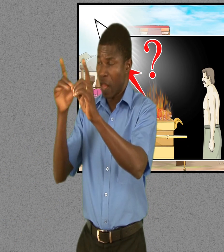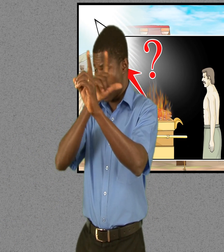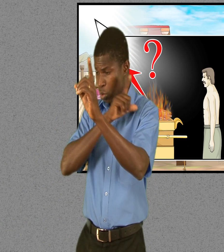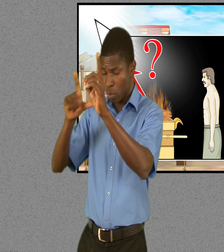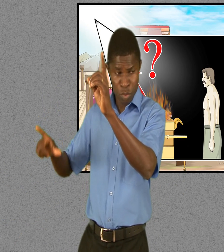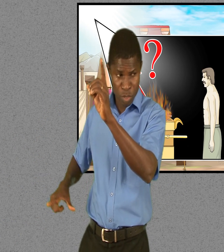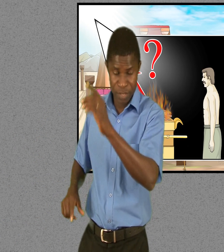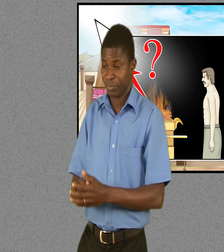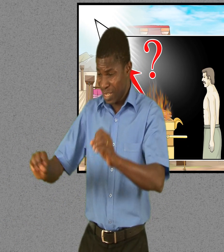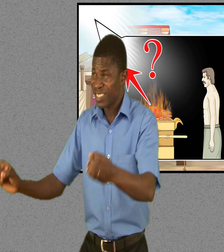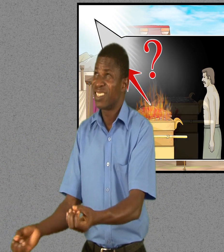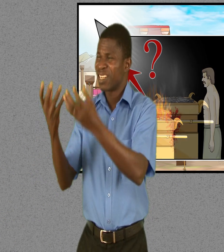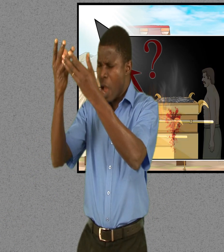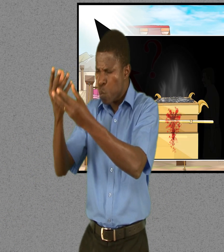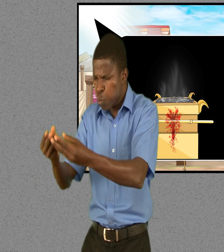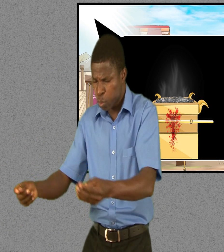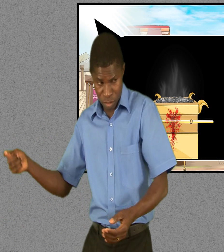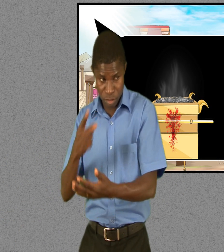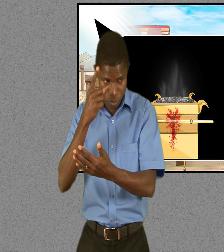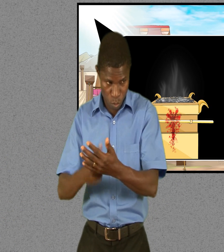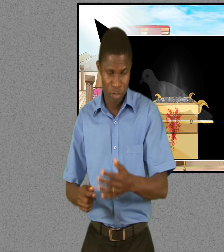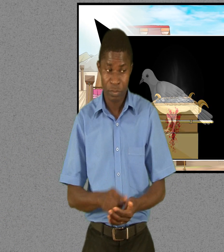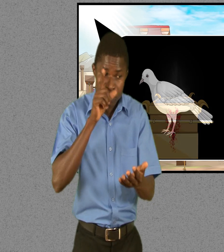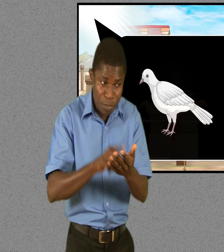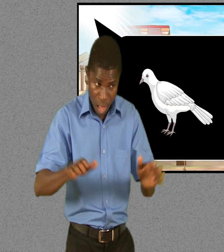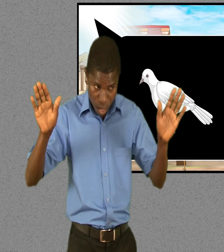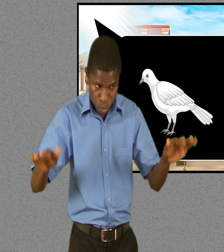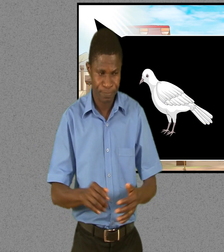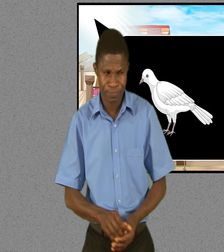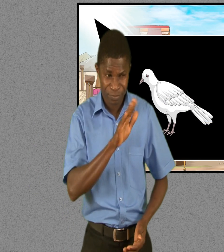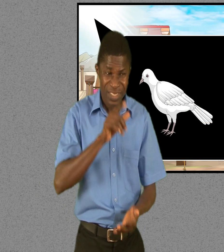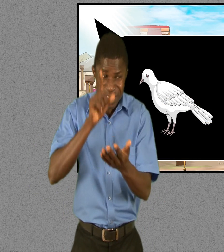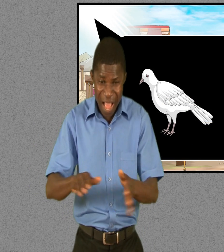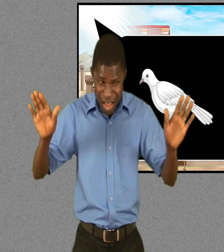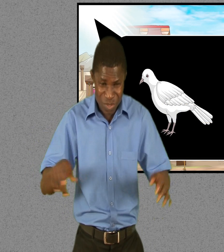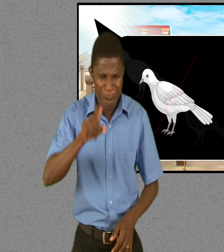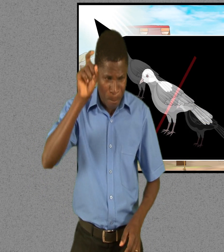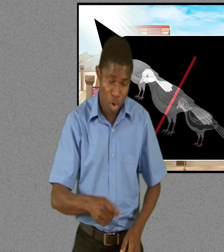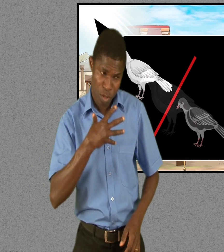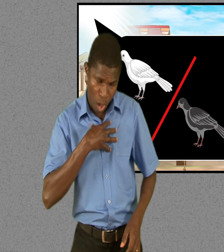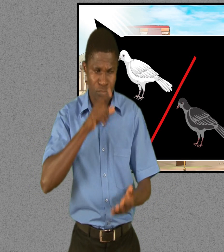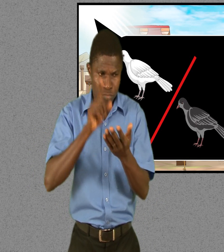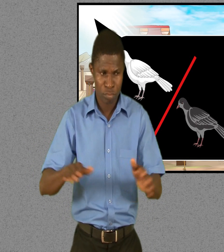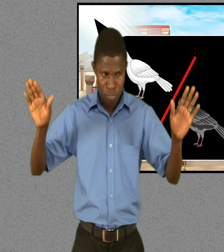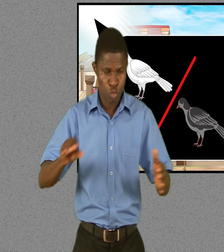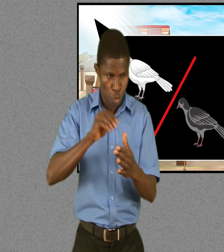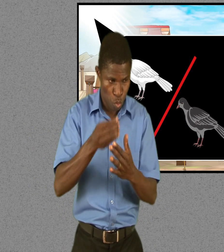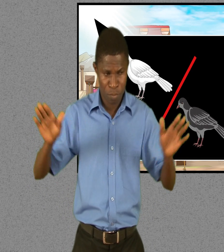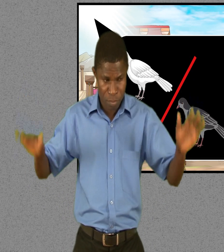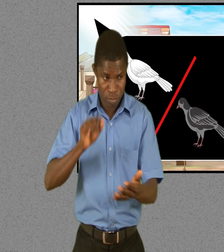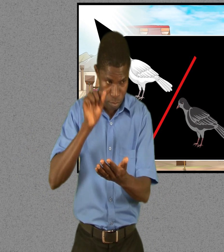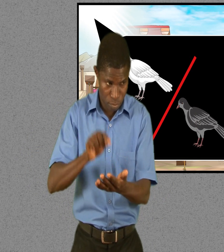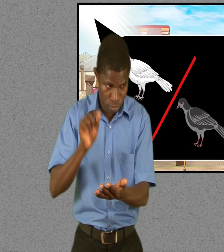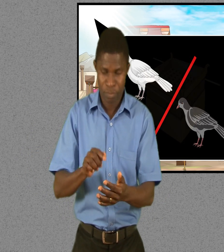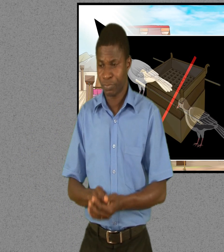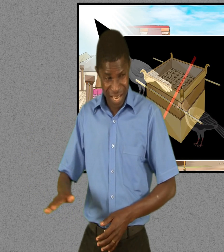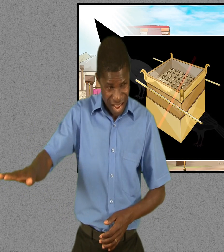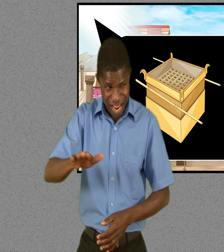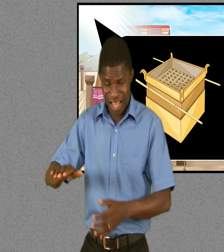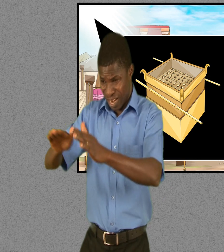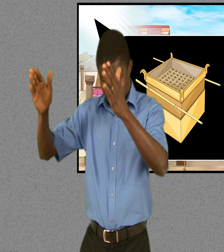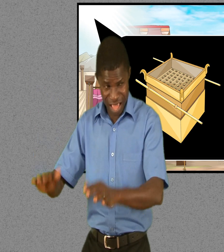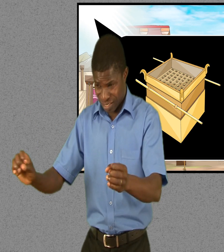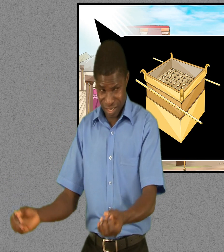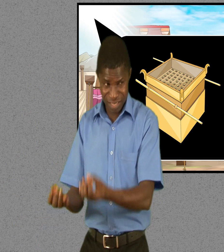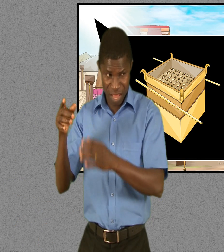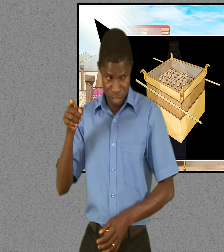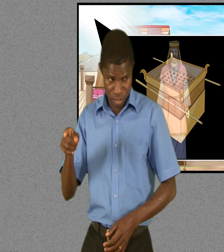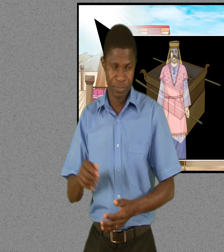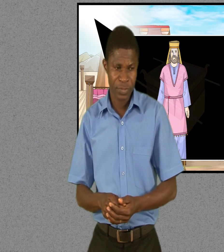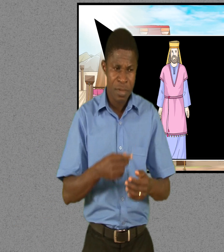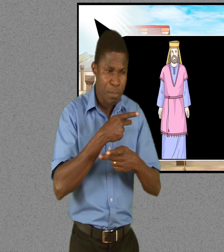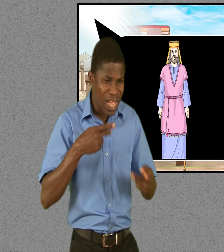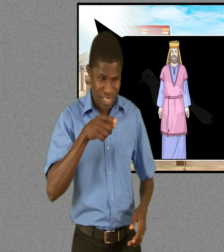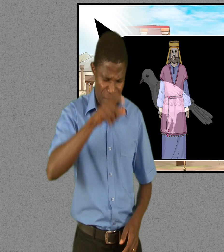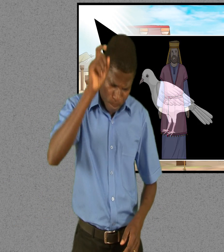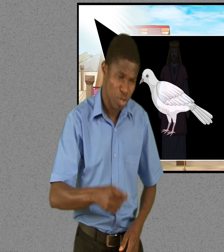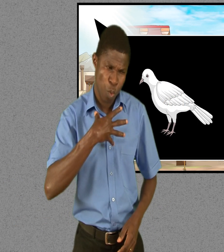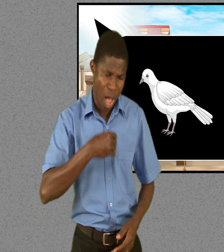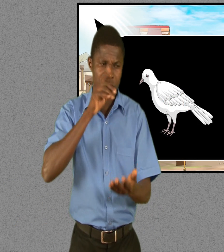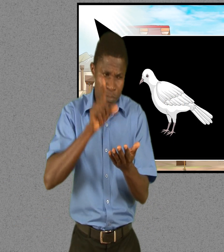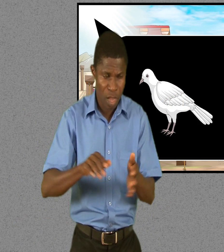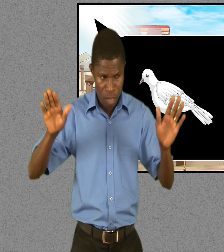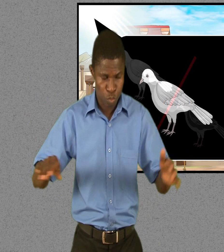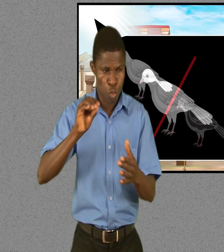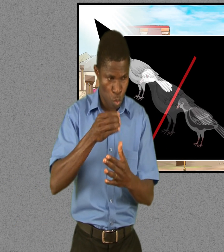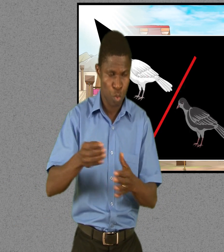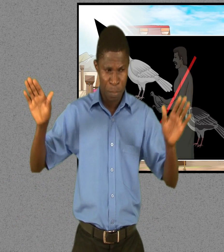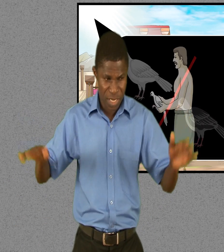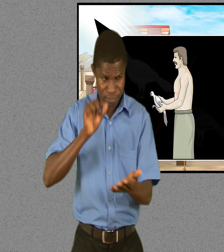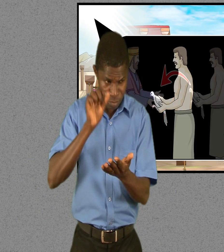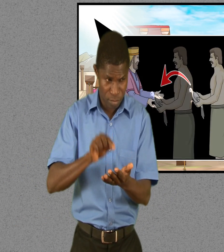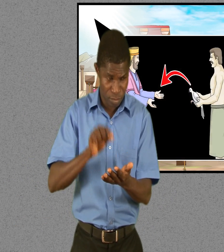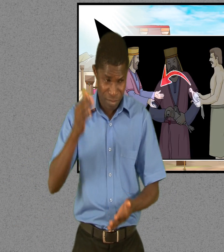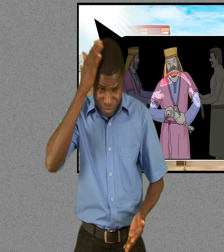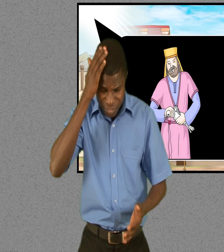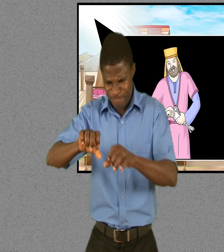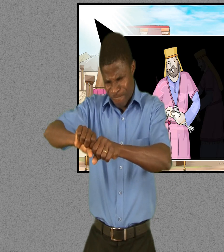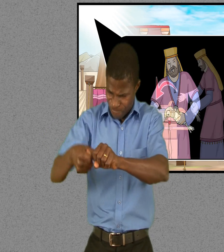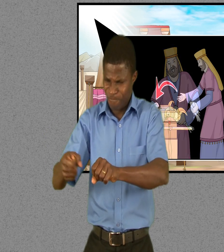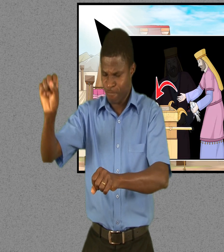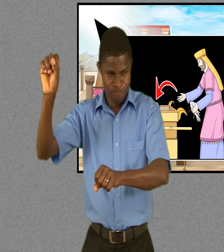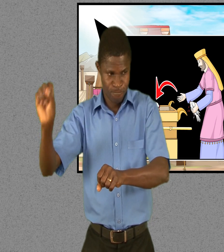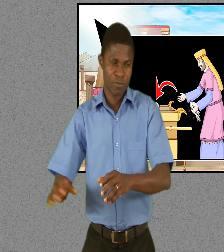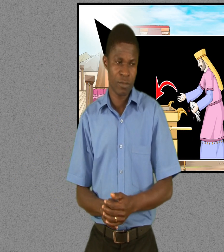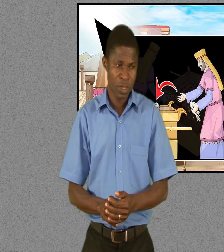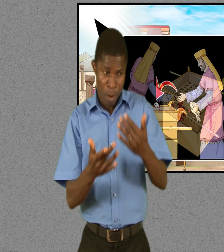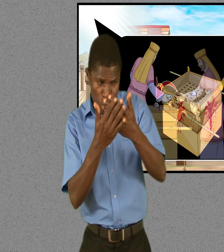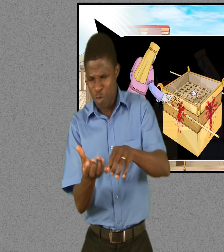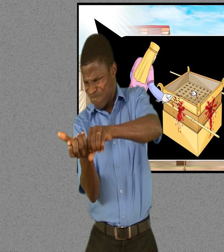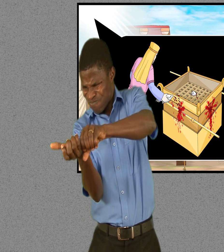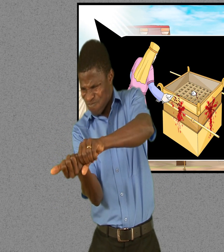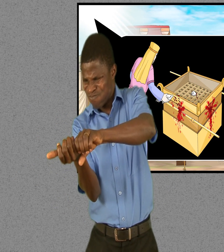Then the priest shall bring it to the altar, twist off its head, and burn it on the altar;